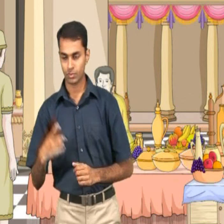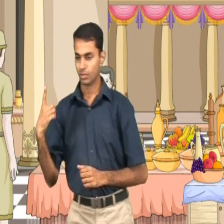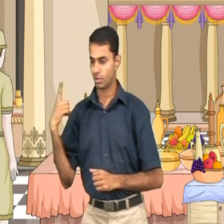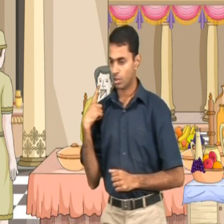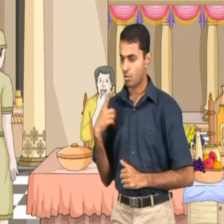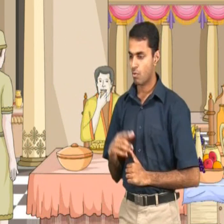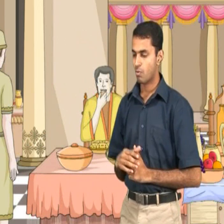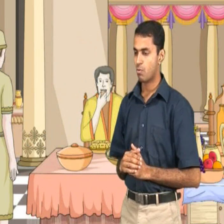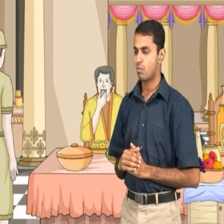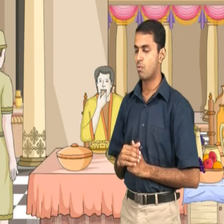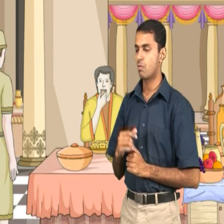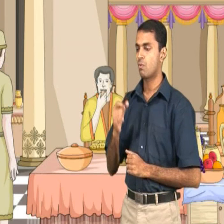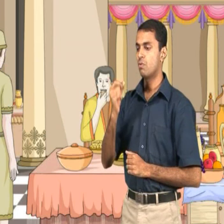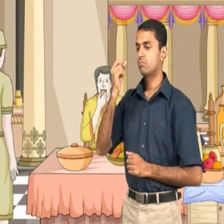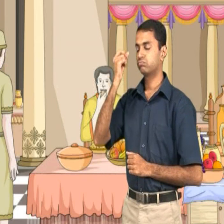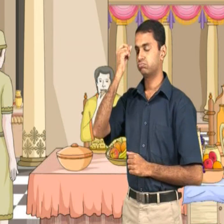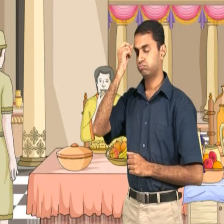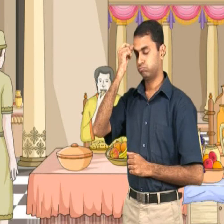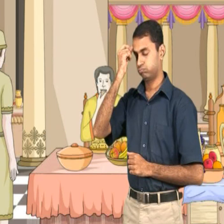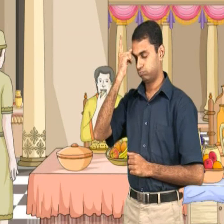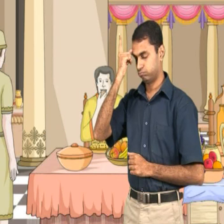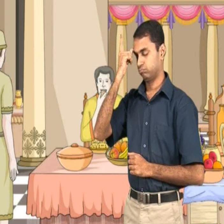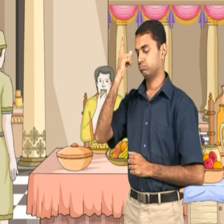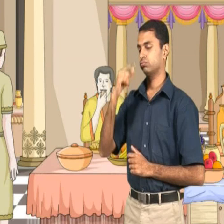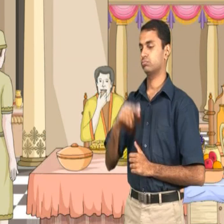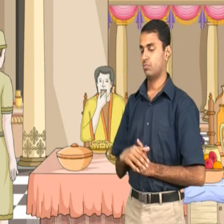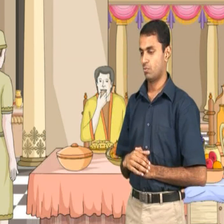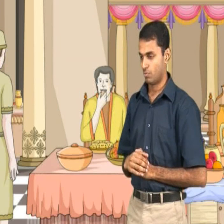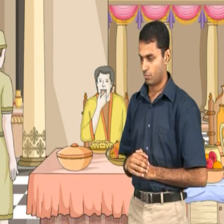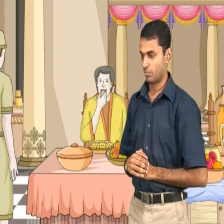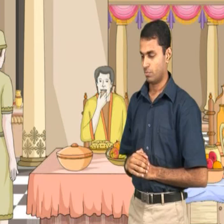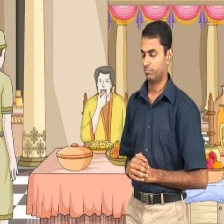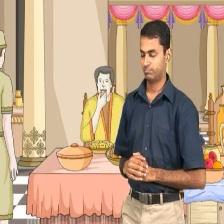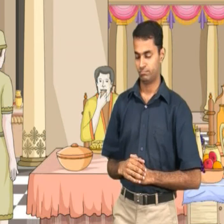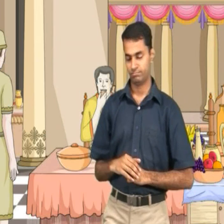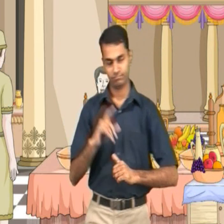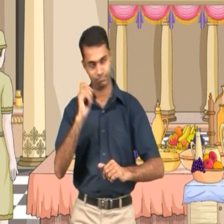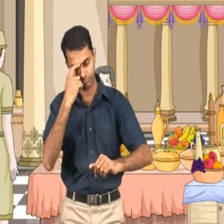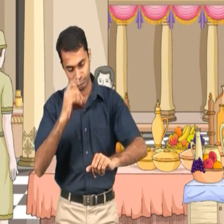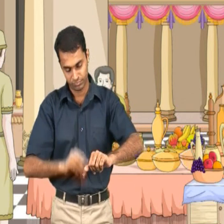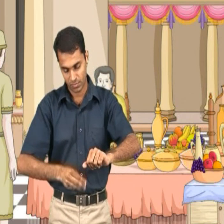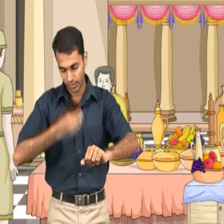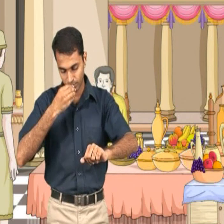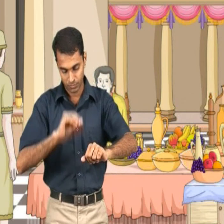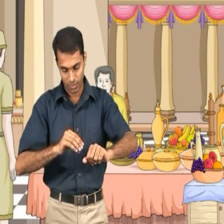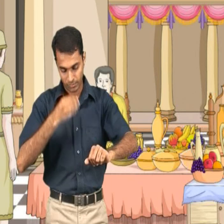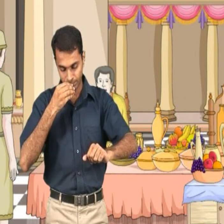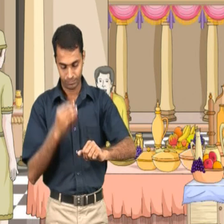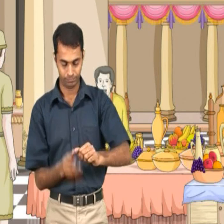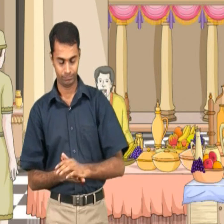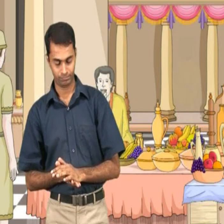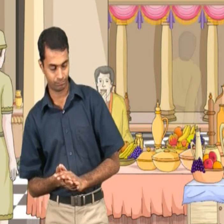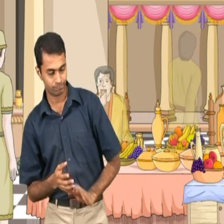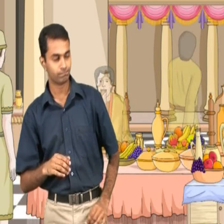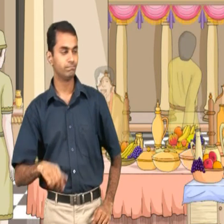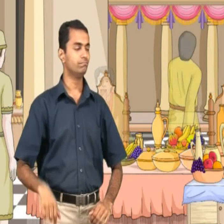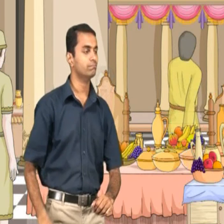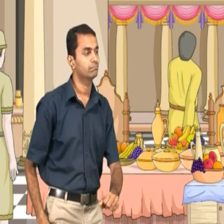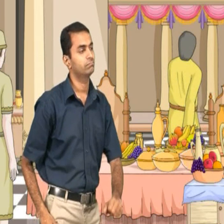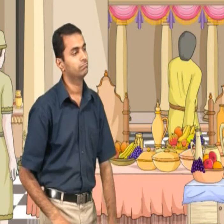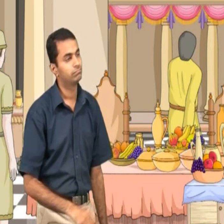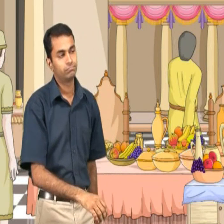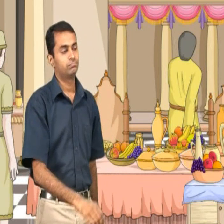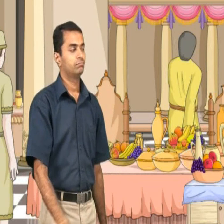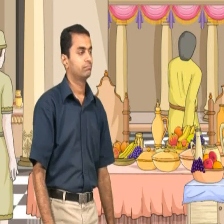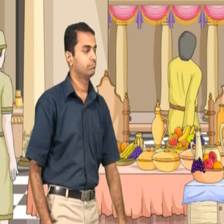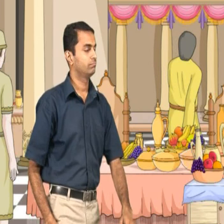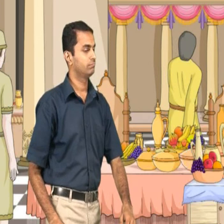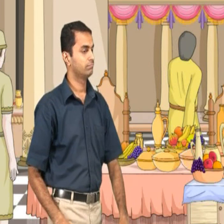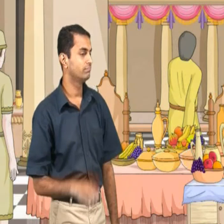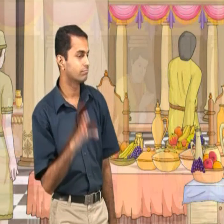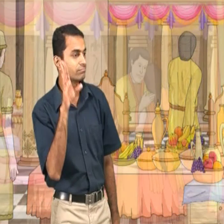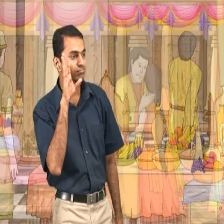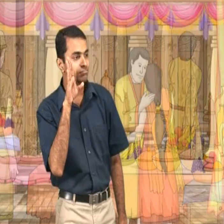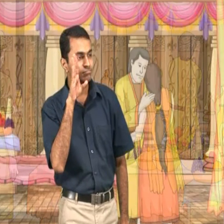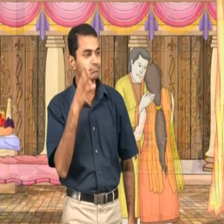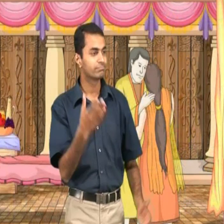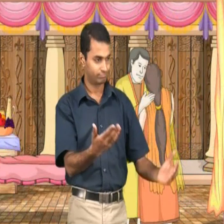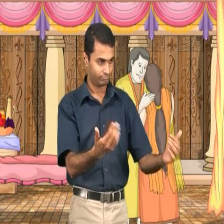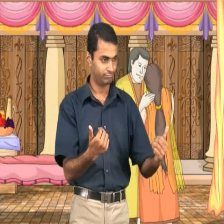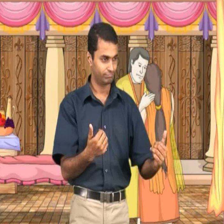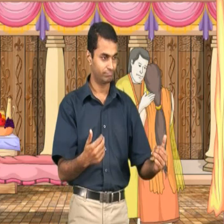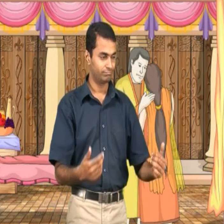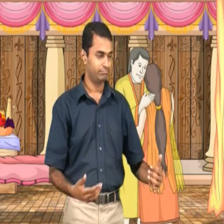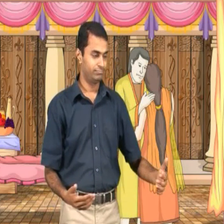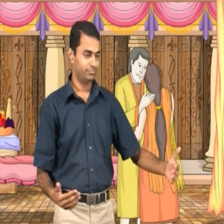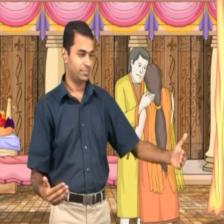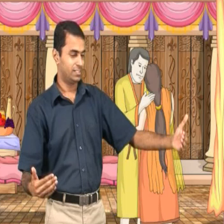I will go to him, but he will not return to me.”